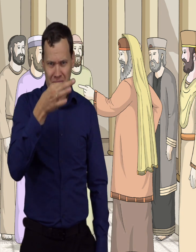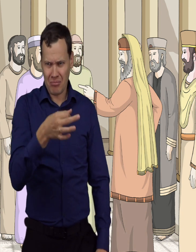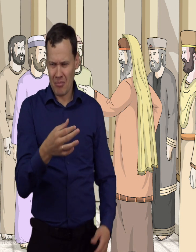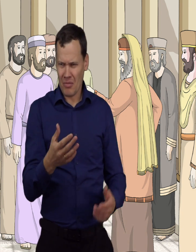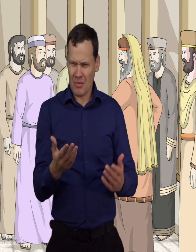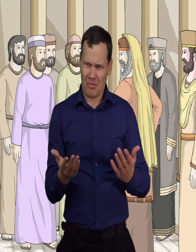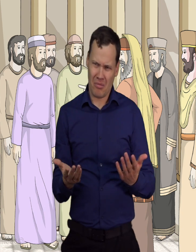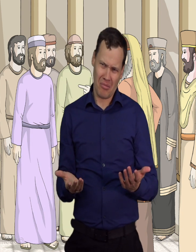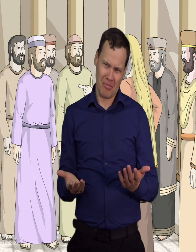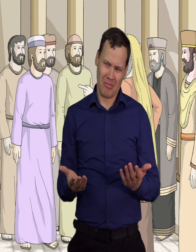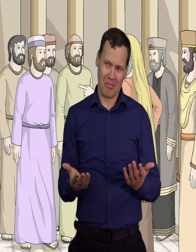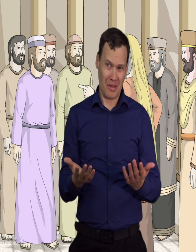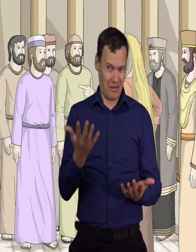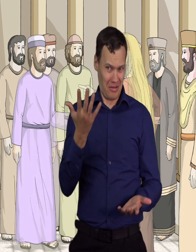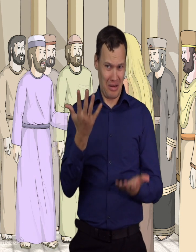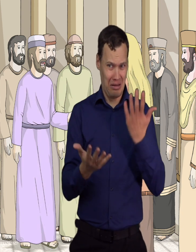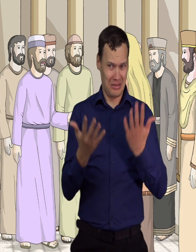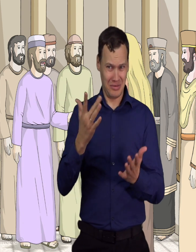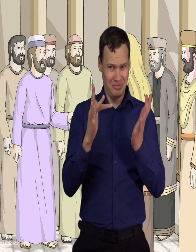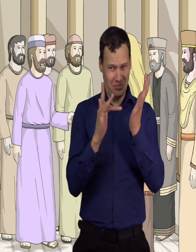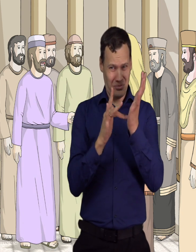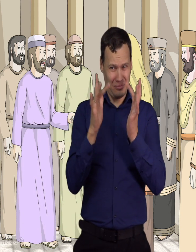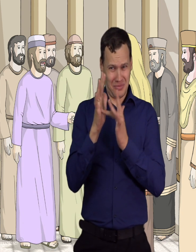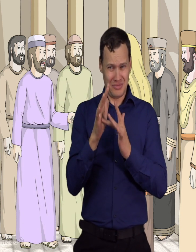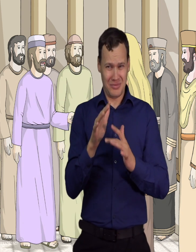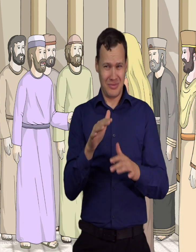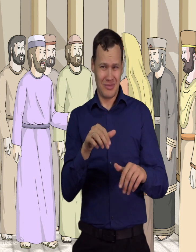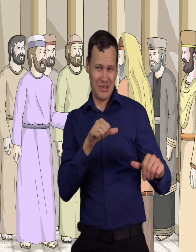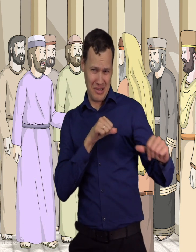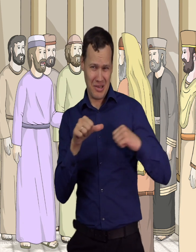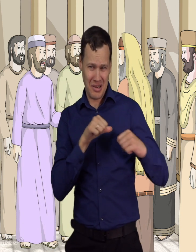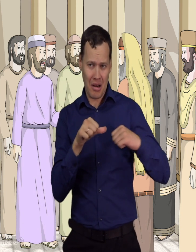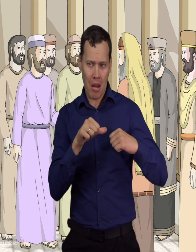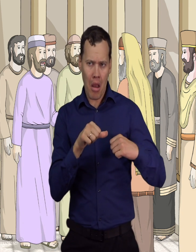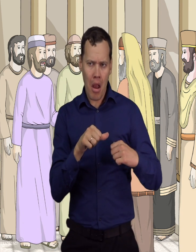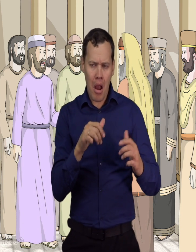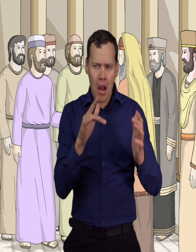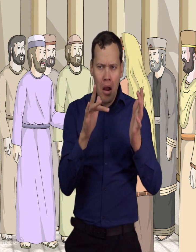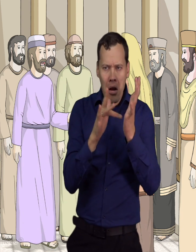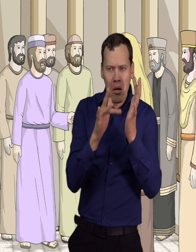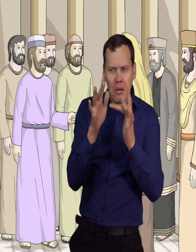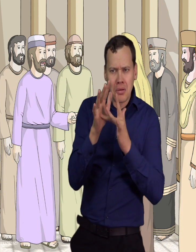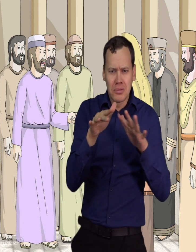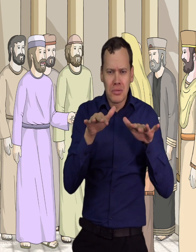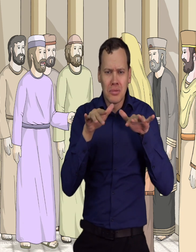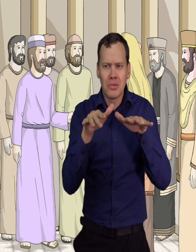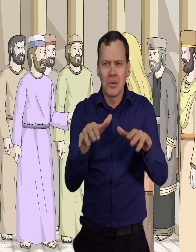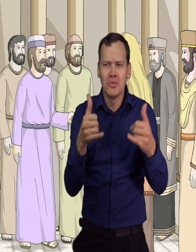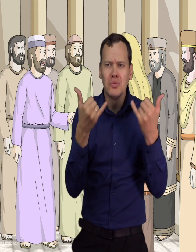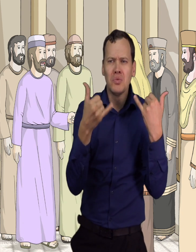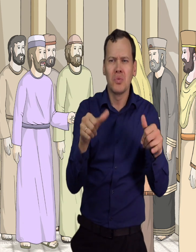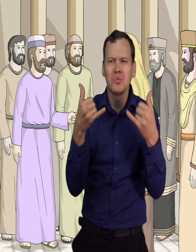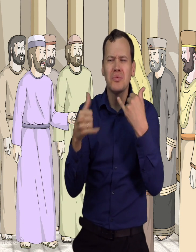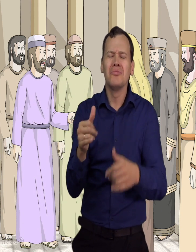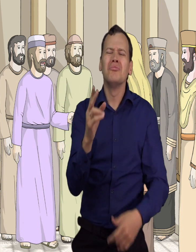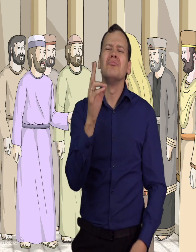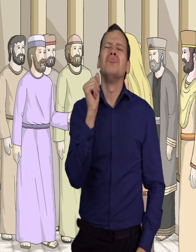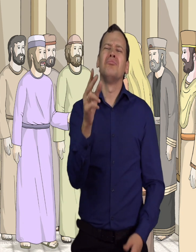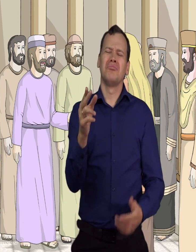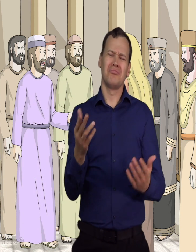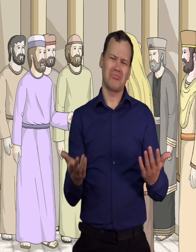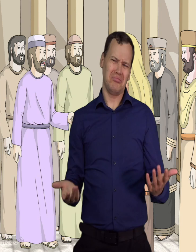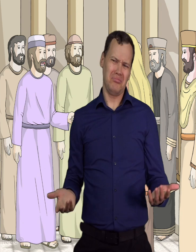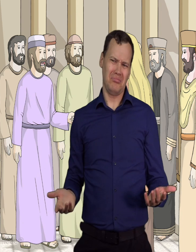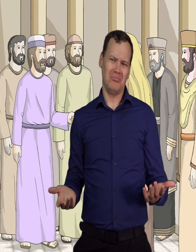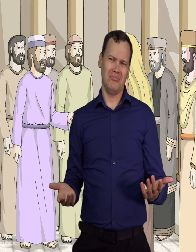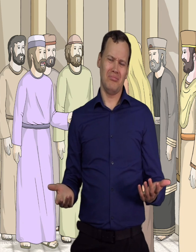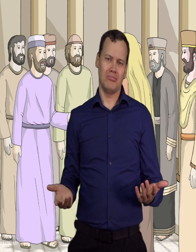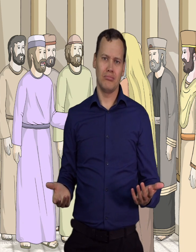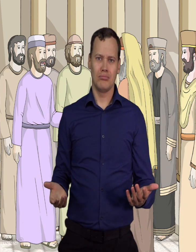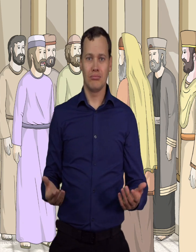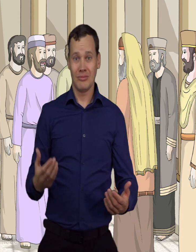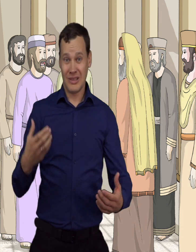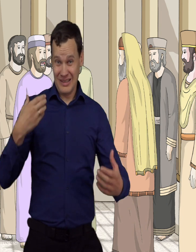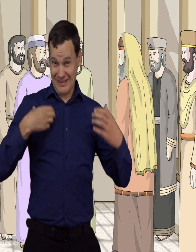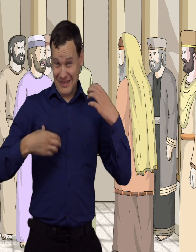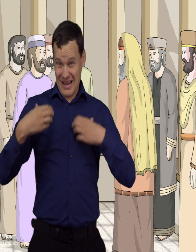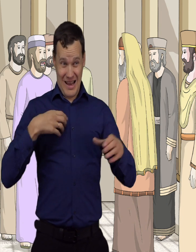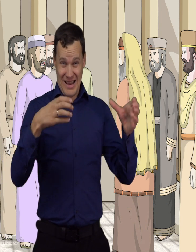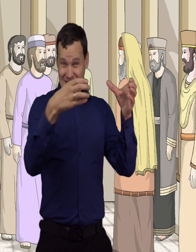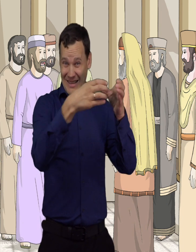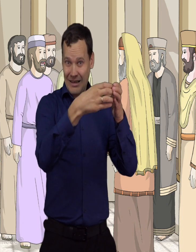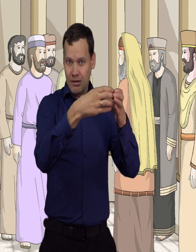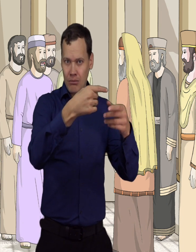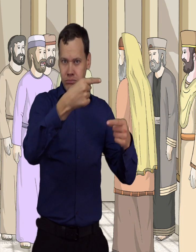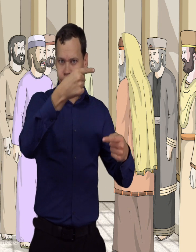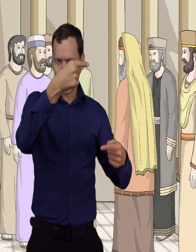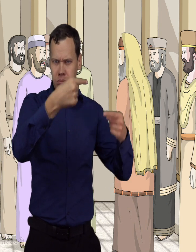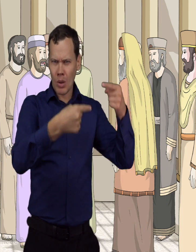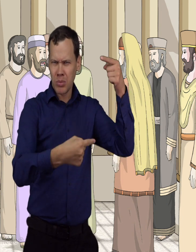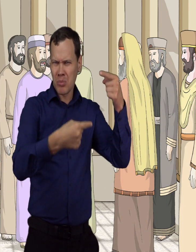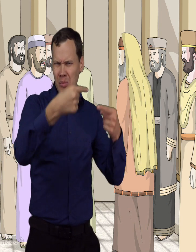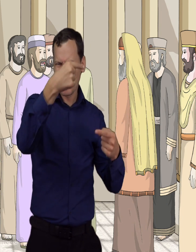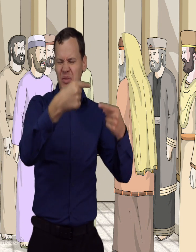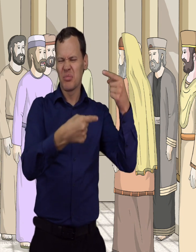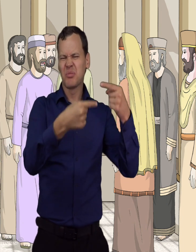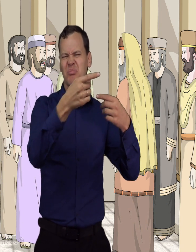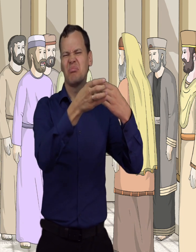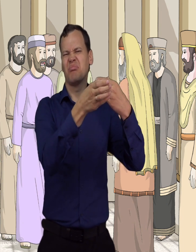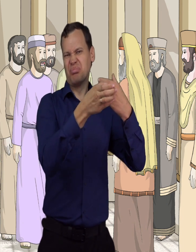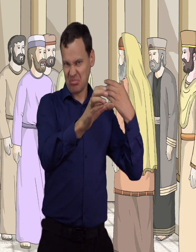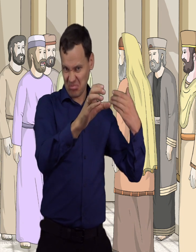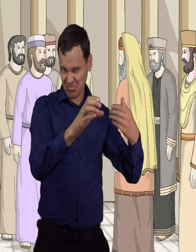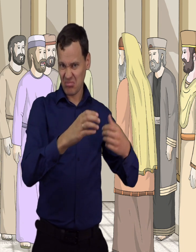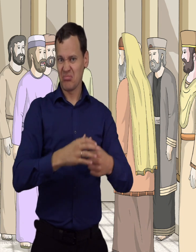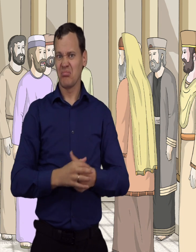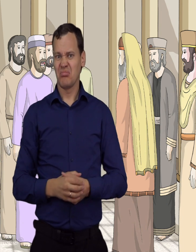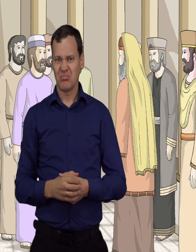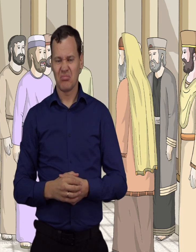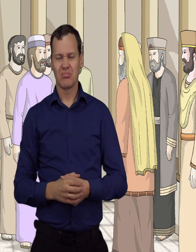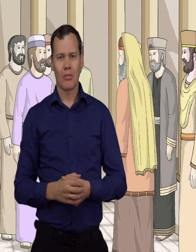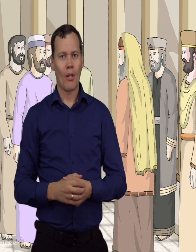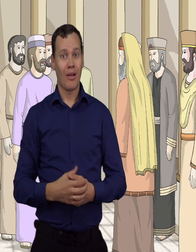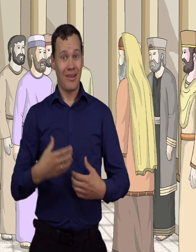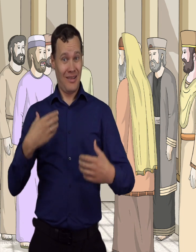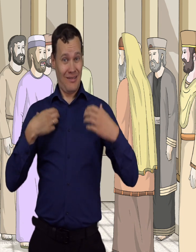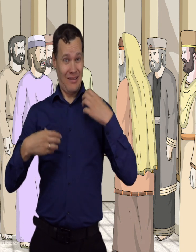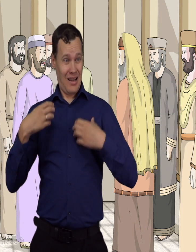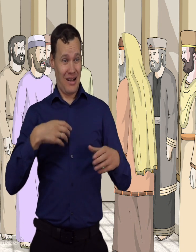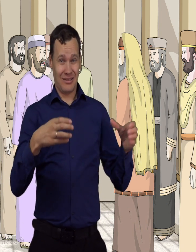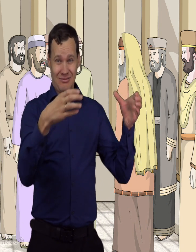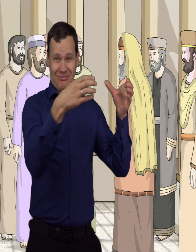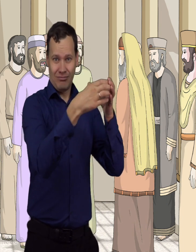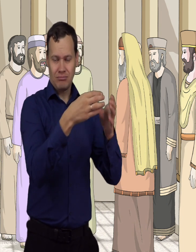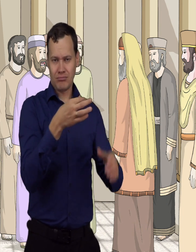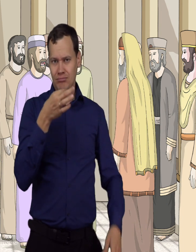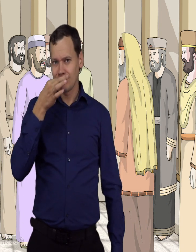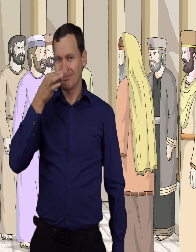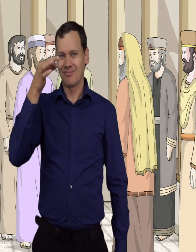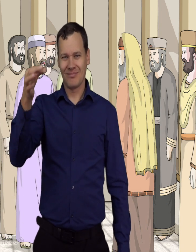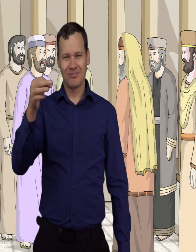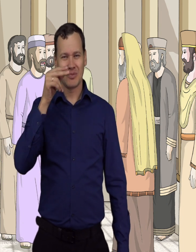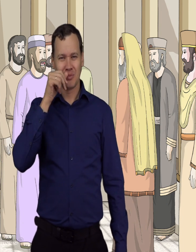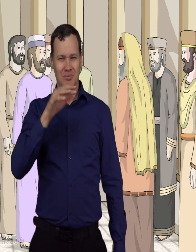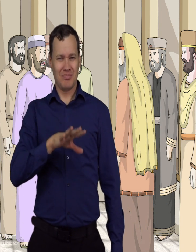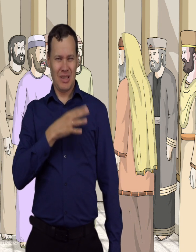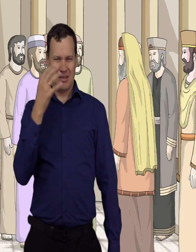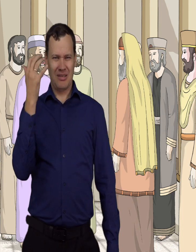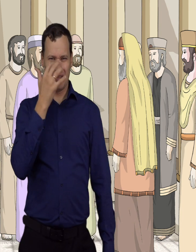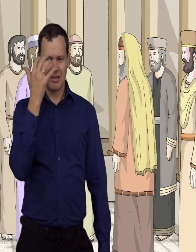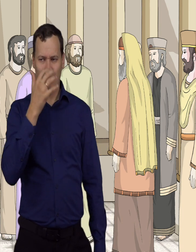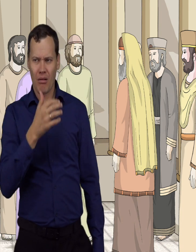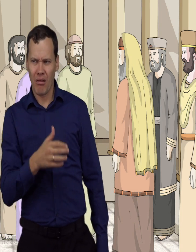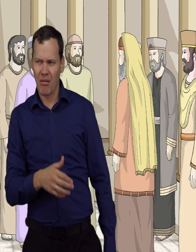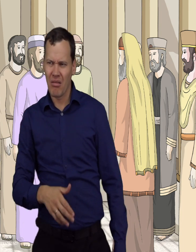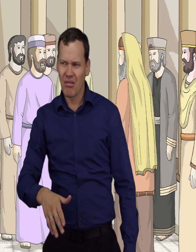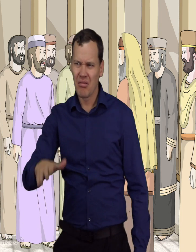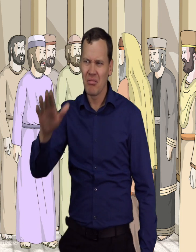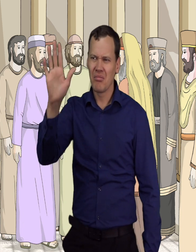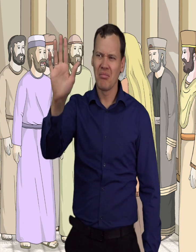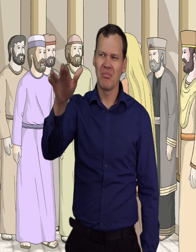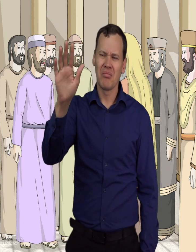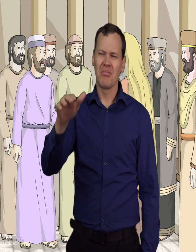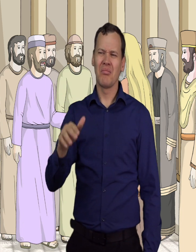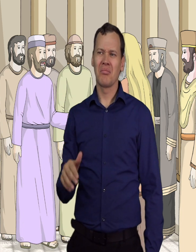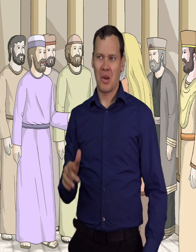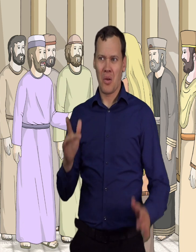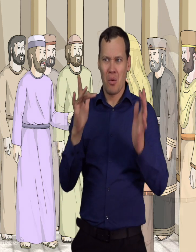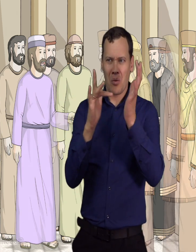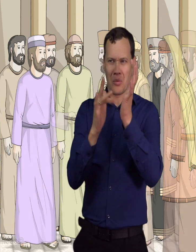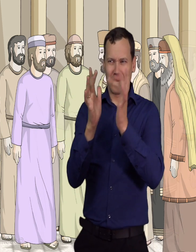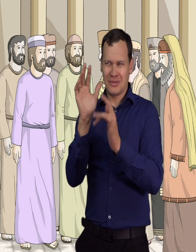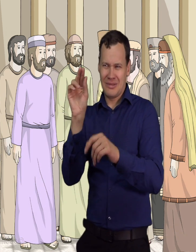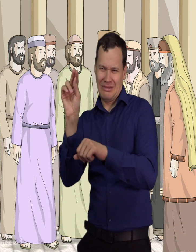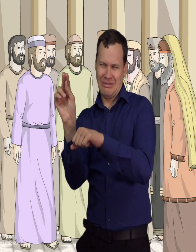But others said, “How can a sinful man perform such signs?” And there was division among them.